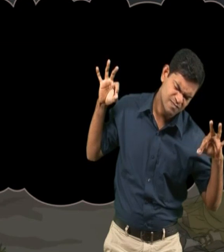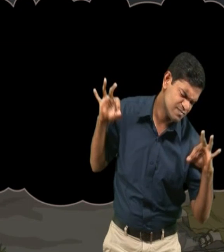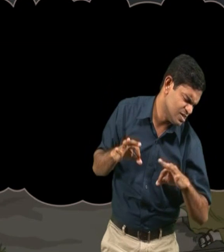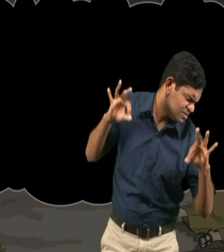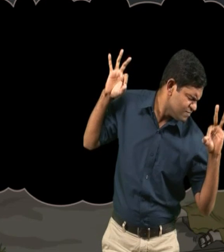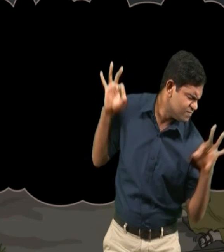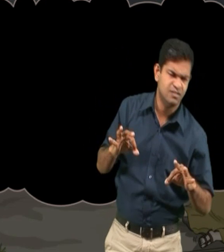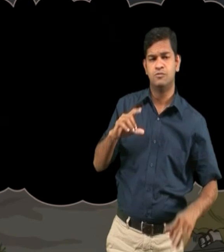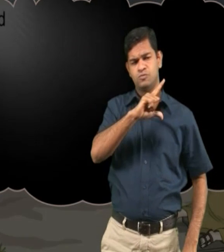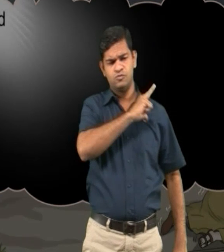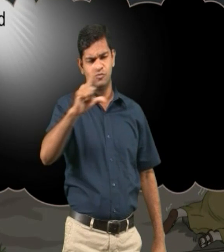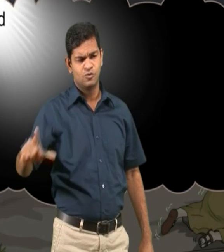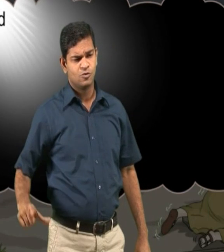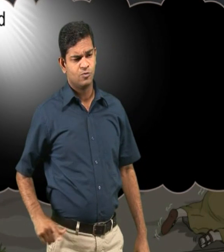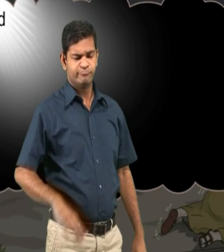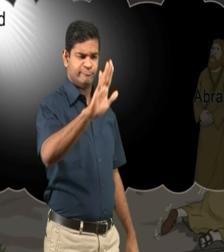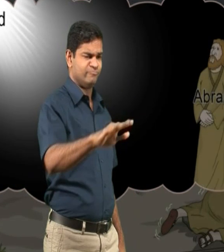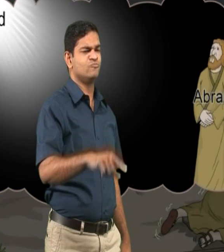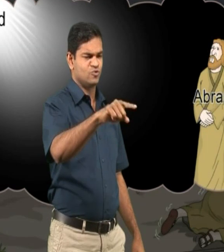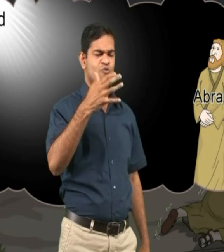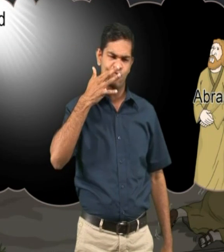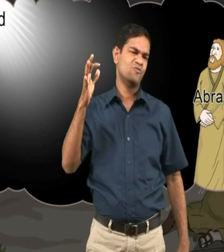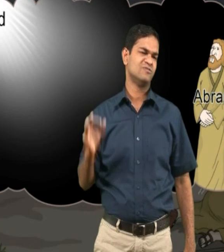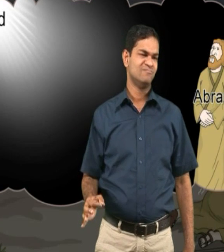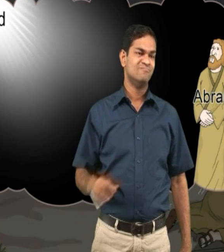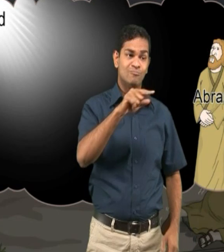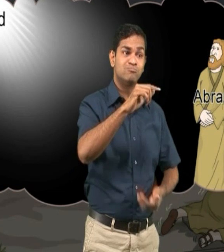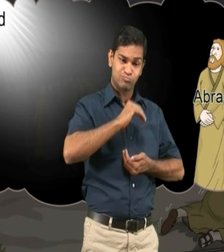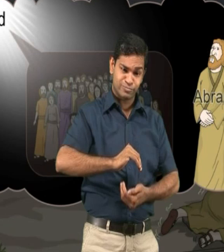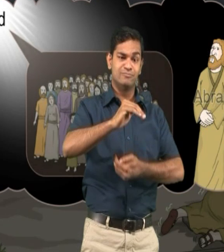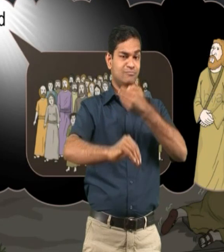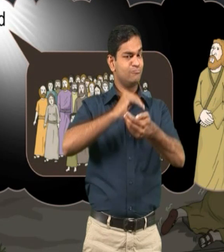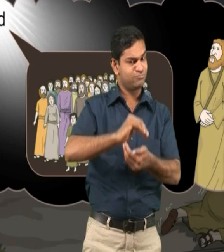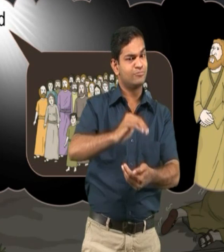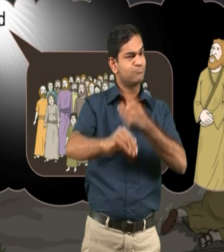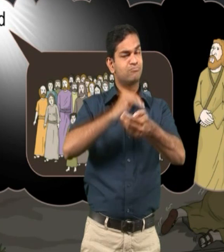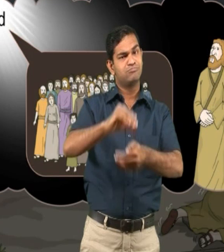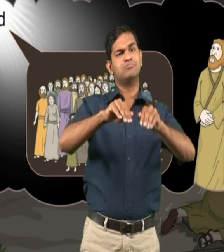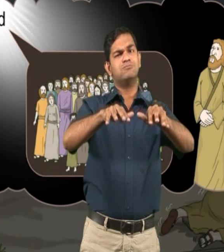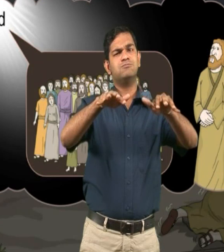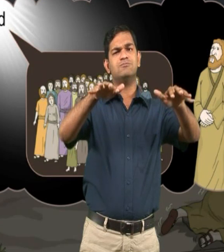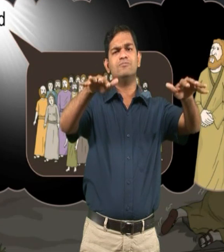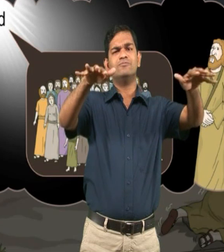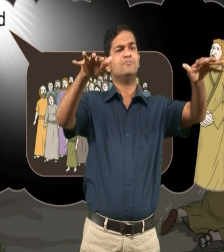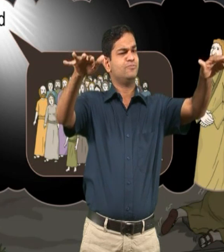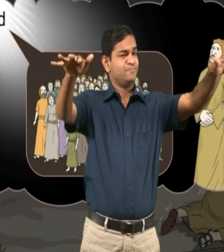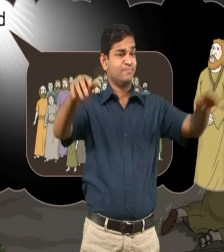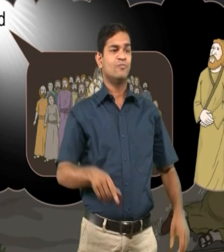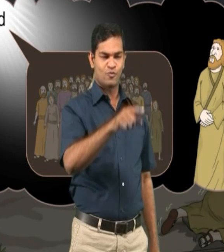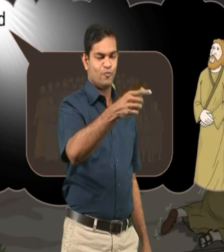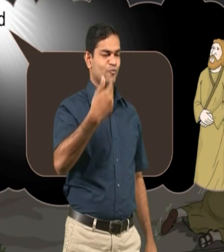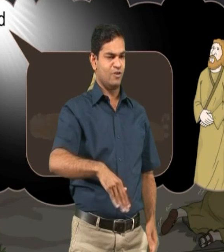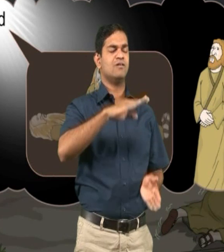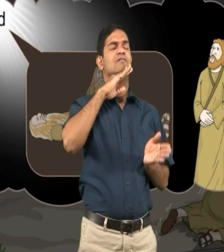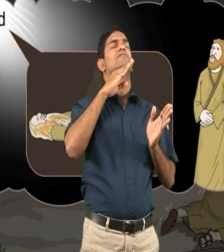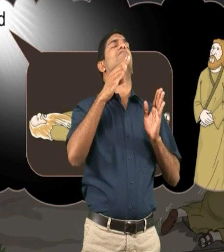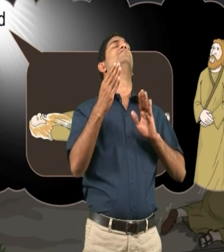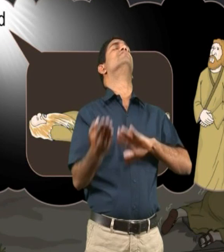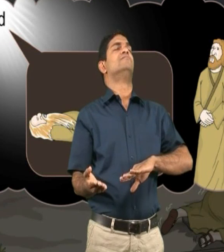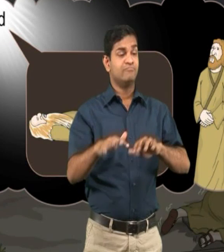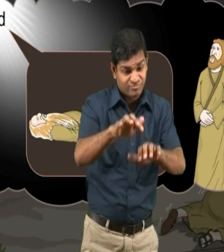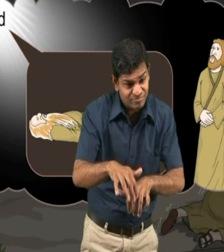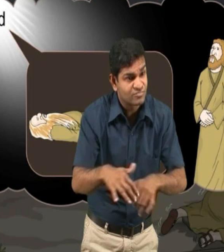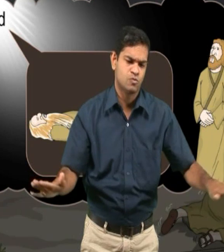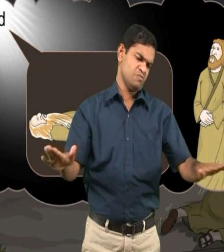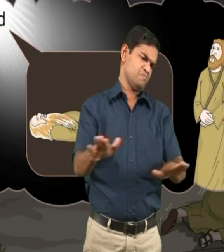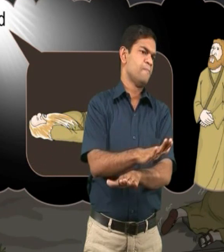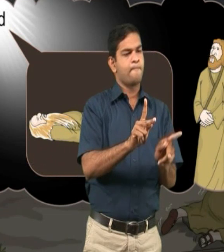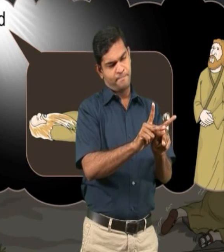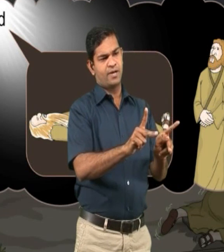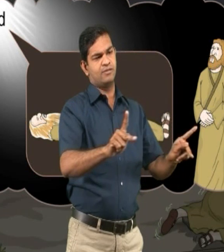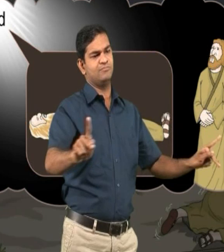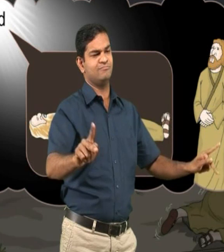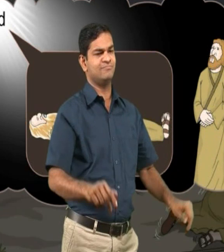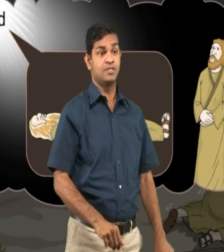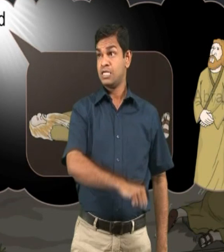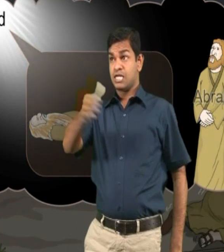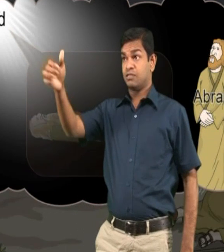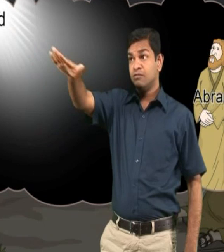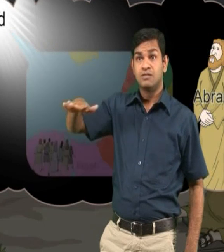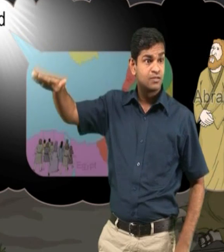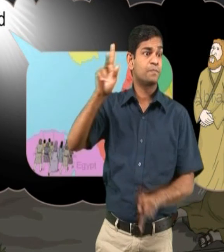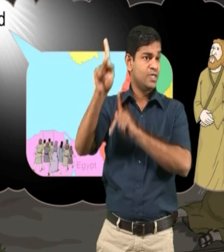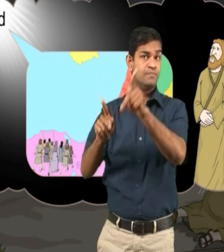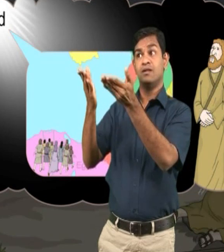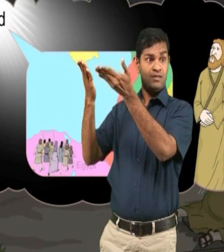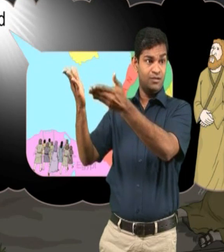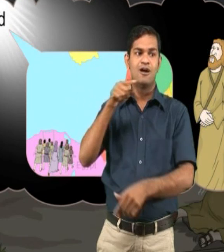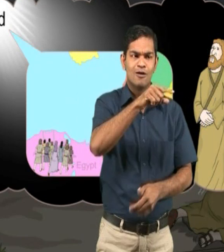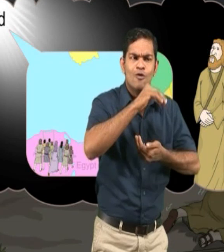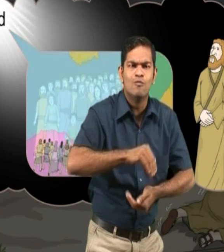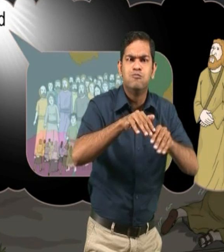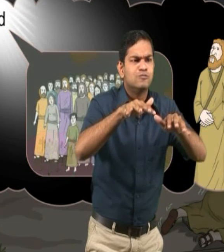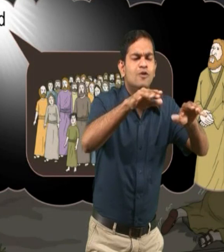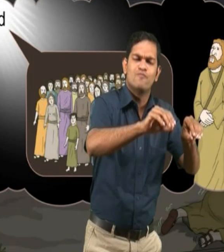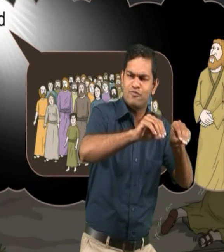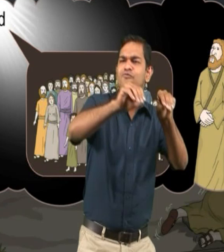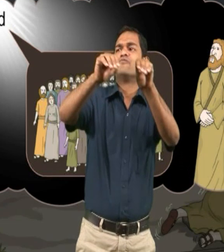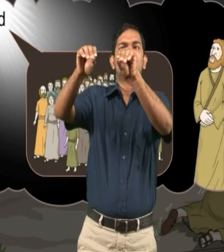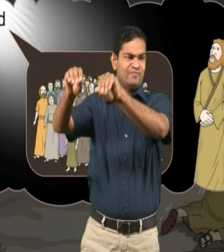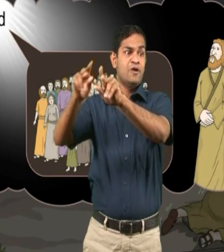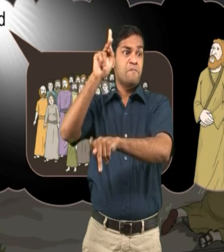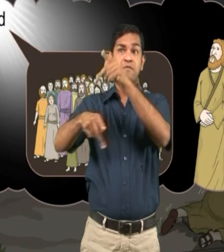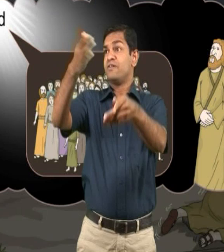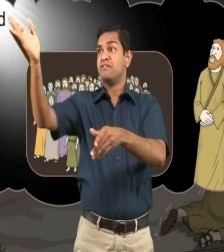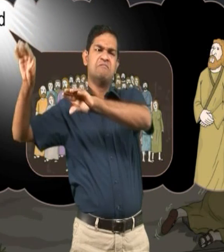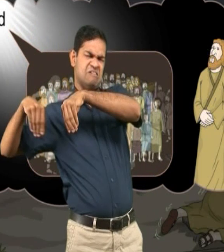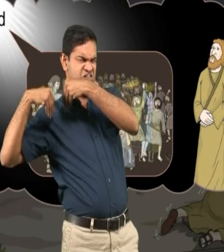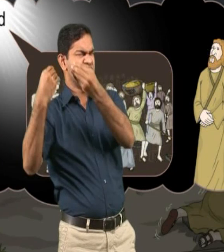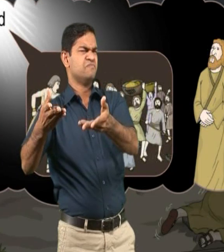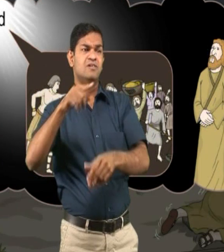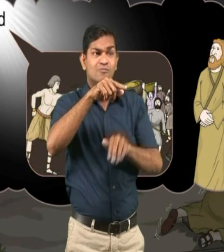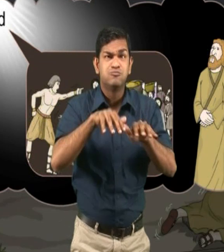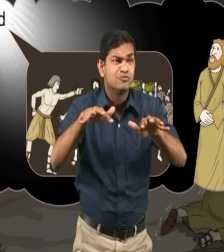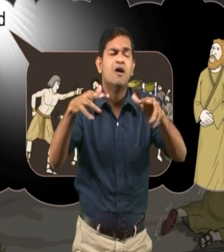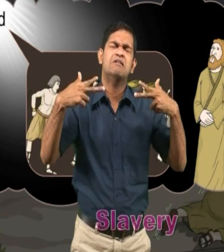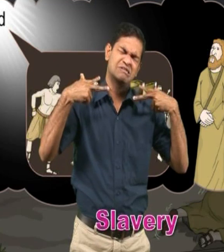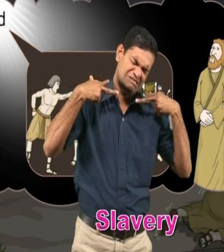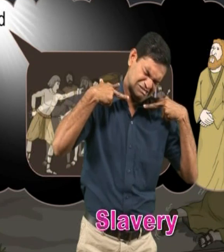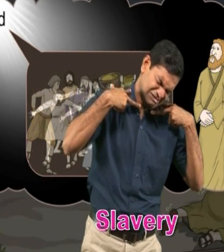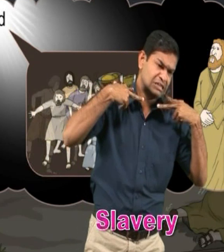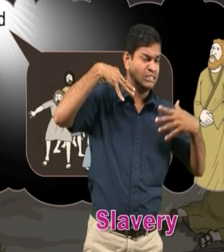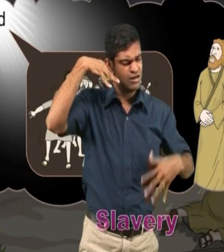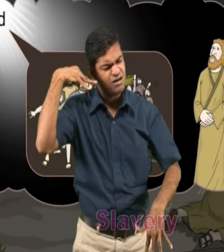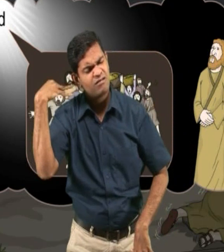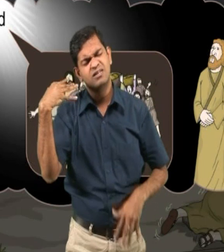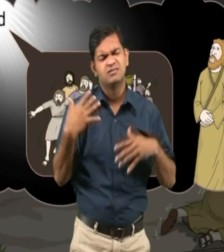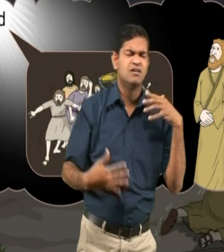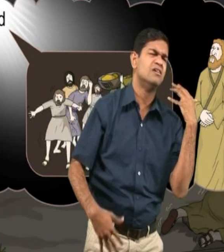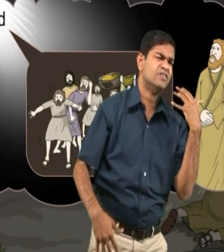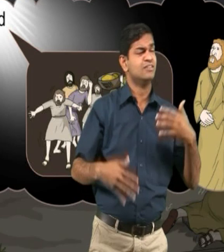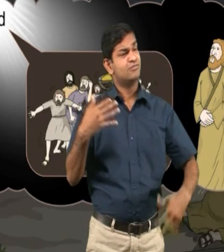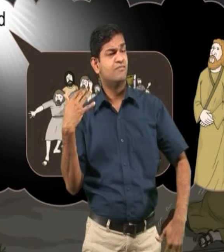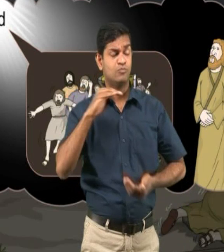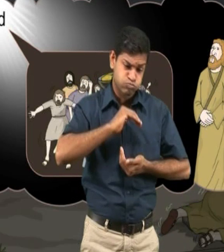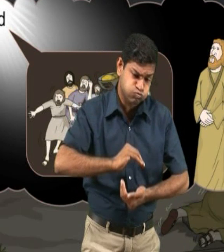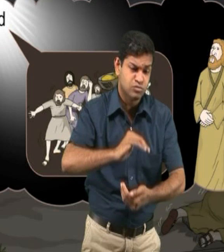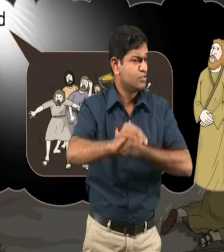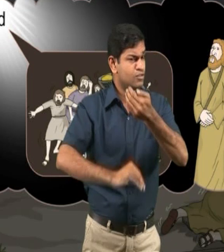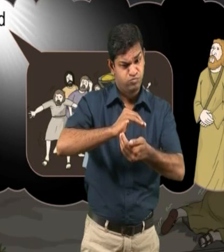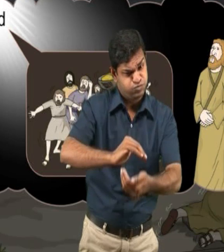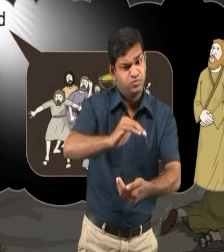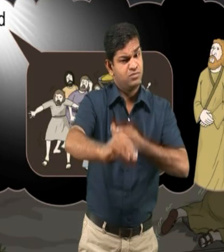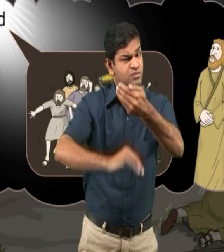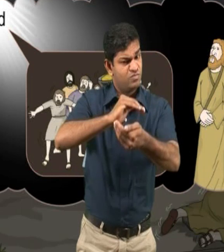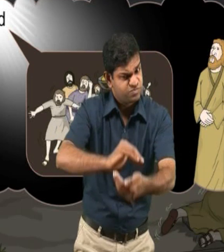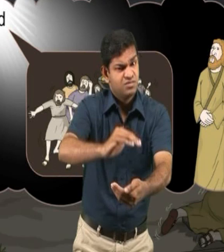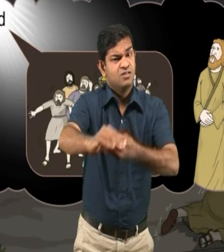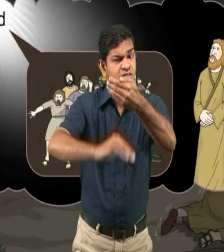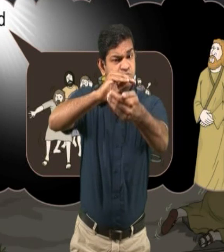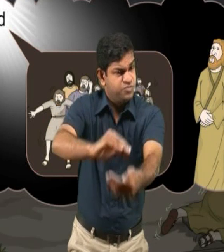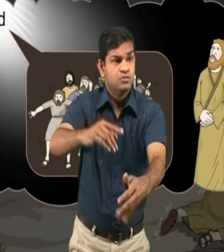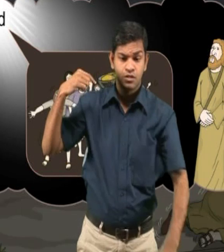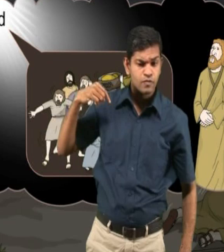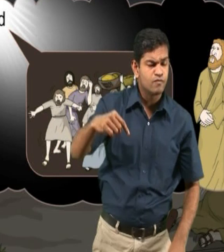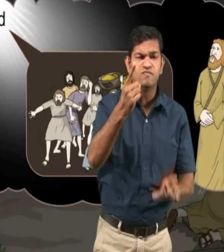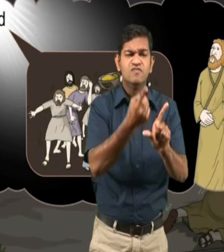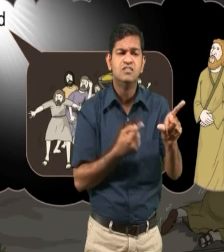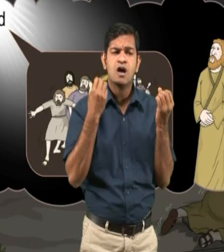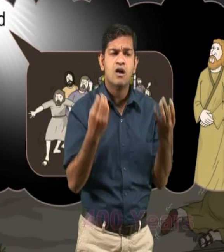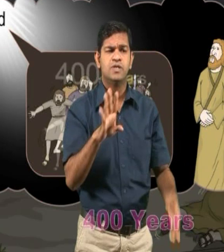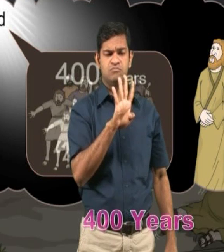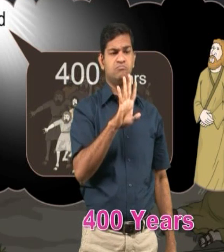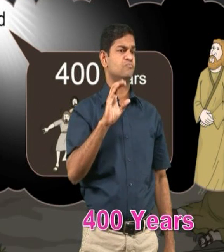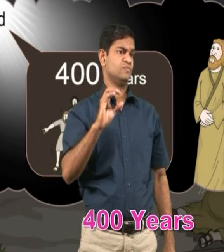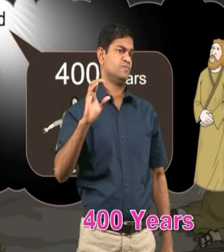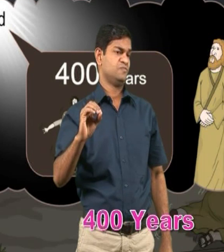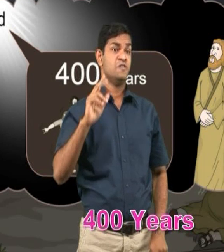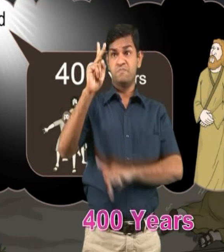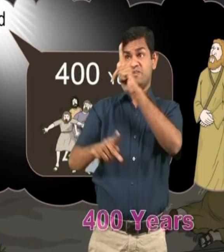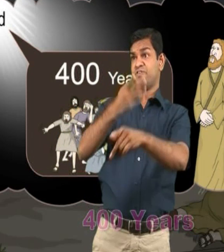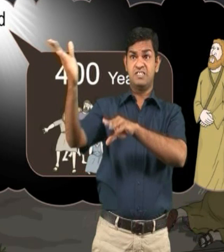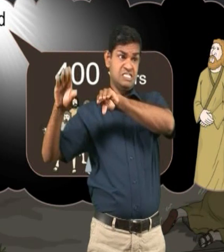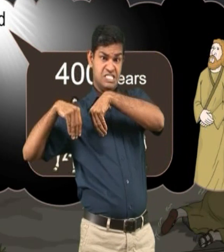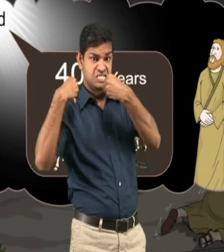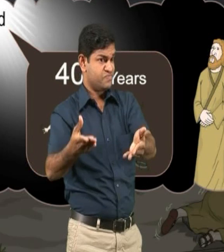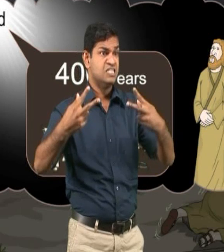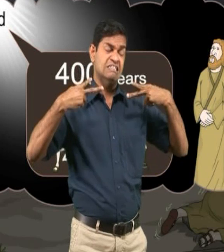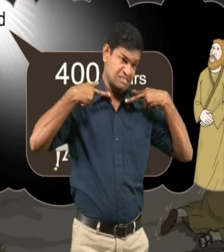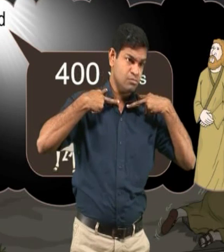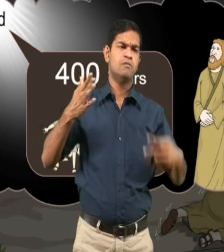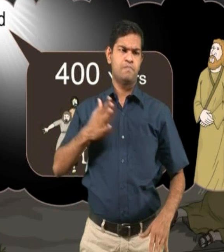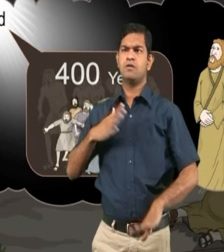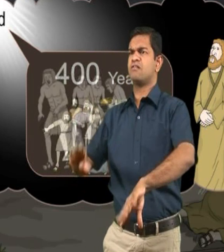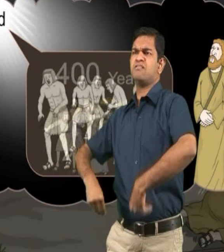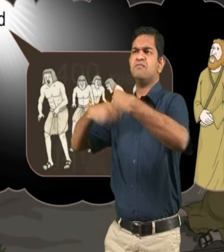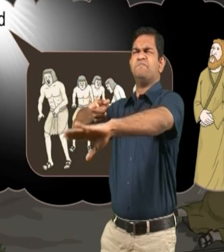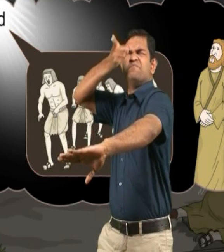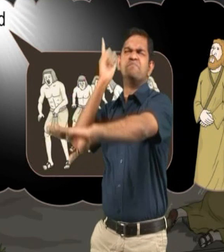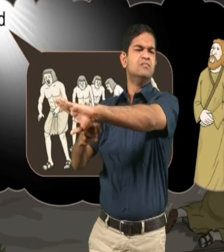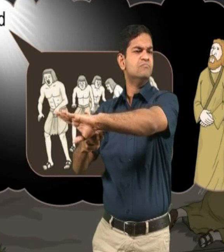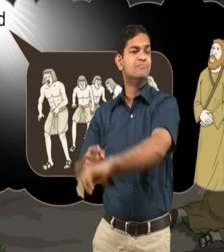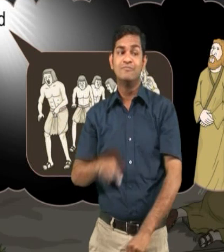Then the LORD said to Abram, “Know for certain that your descendants will be strangers in a land that is not their own, and they will be enslaved and mistreated four hundred years.